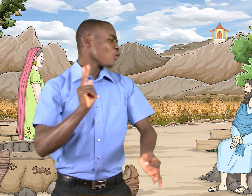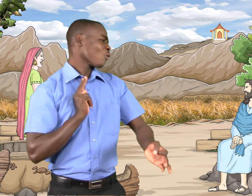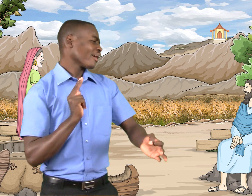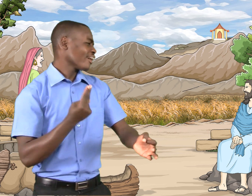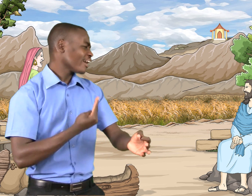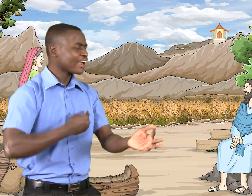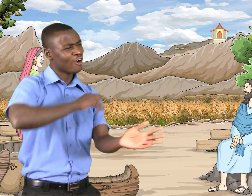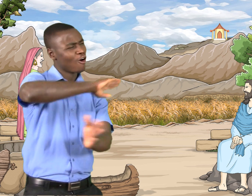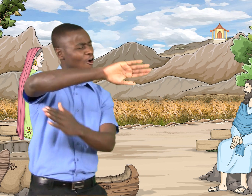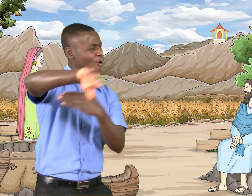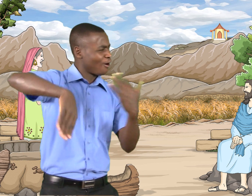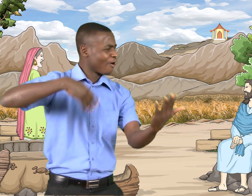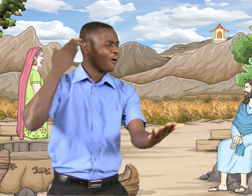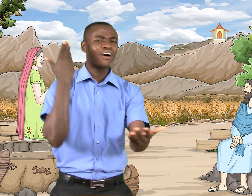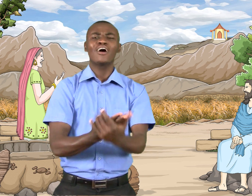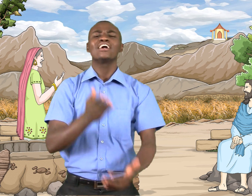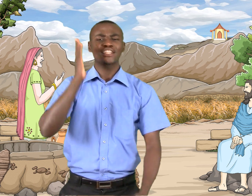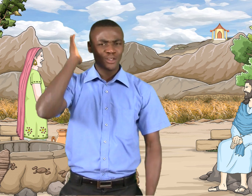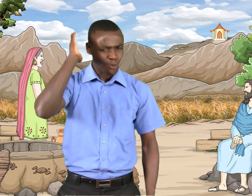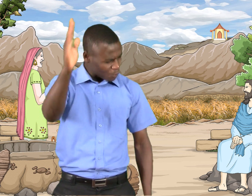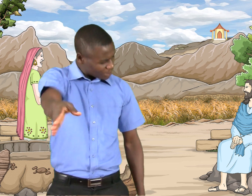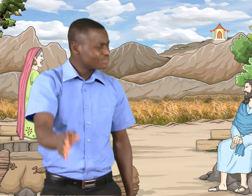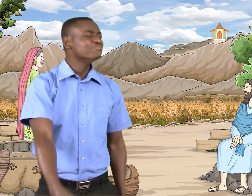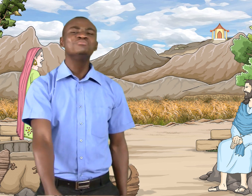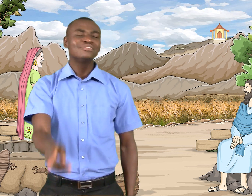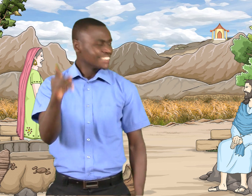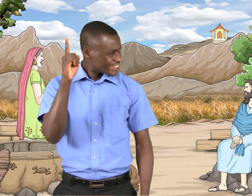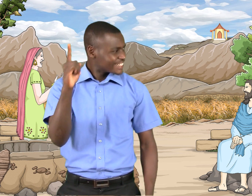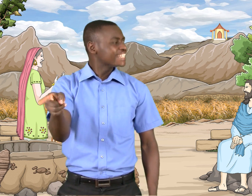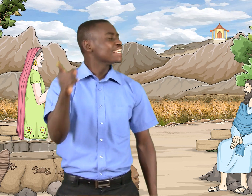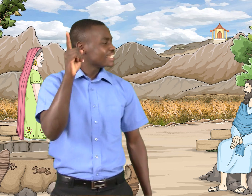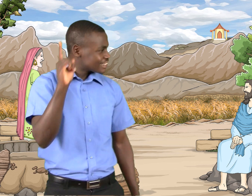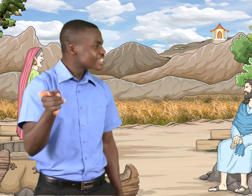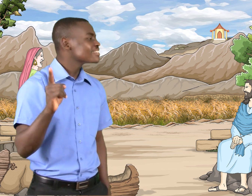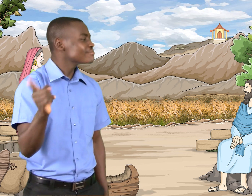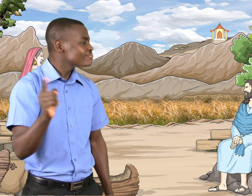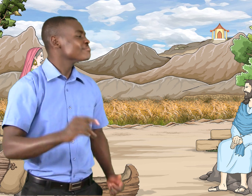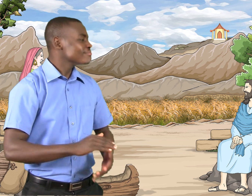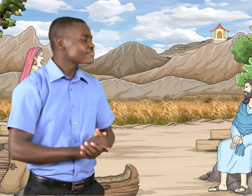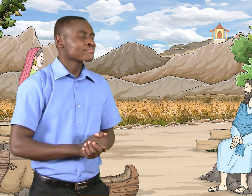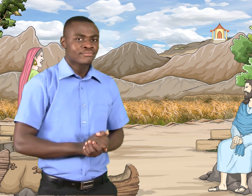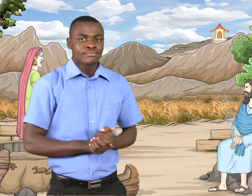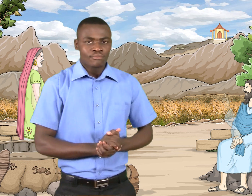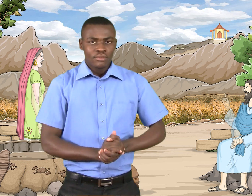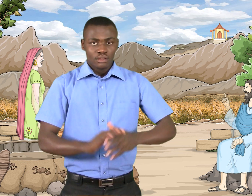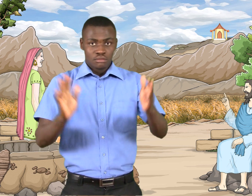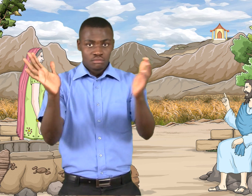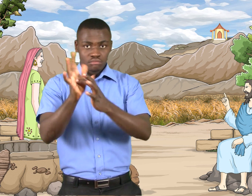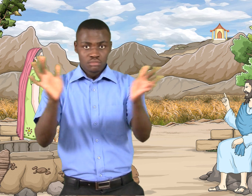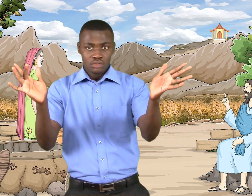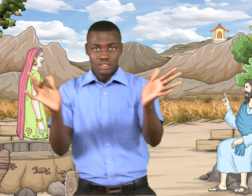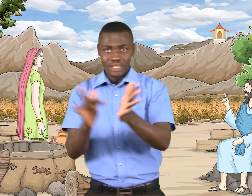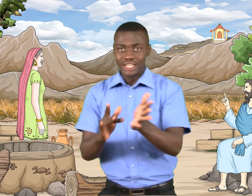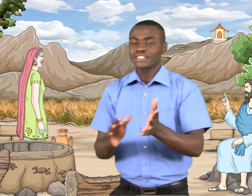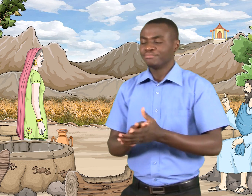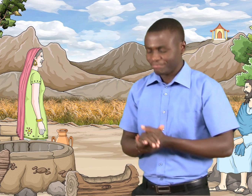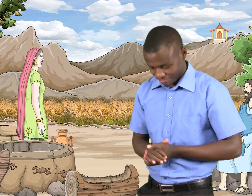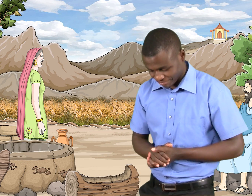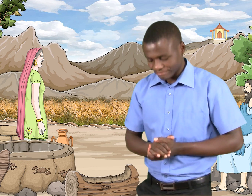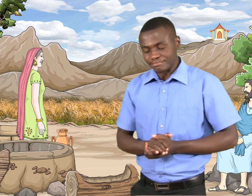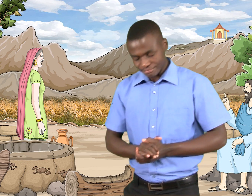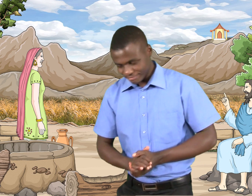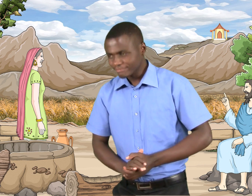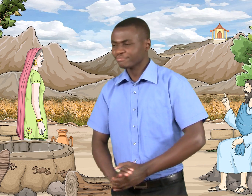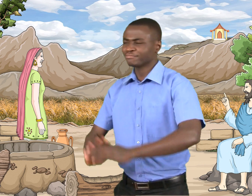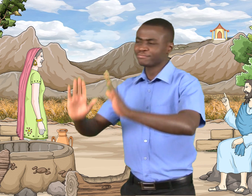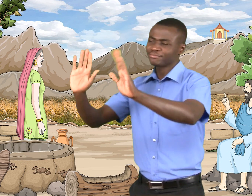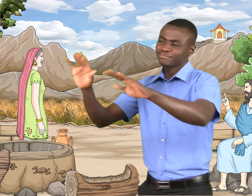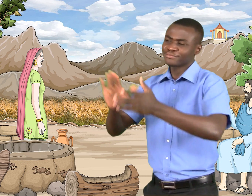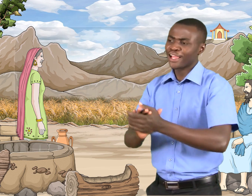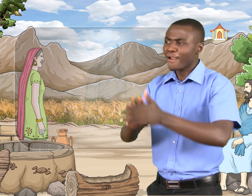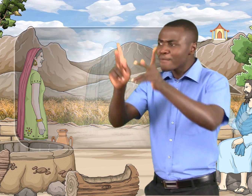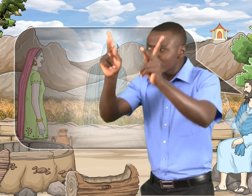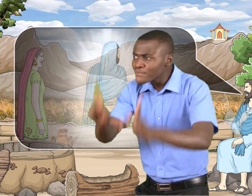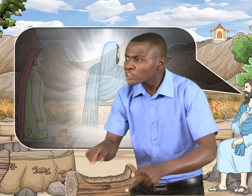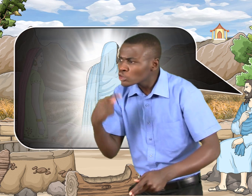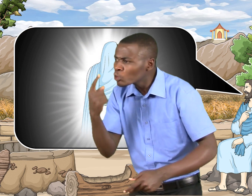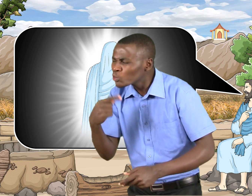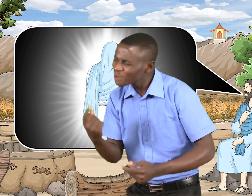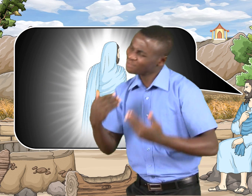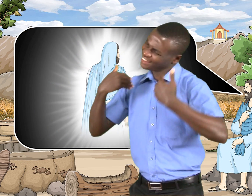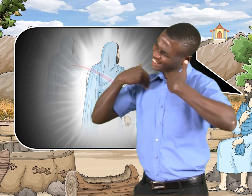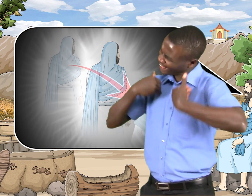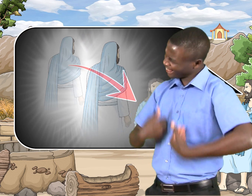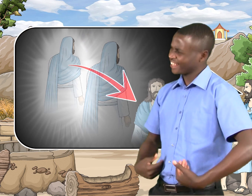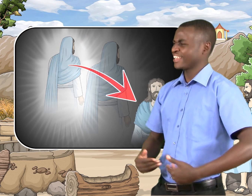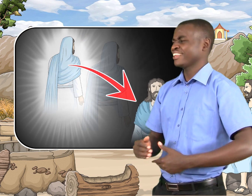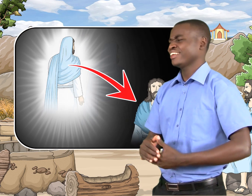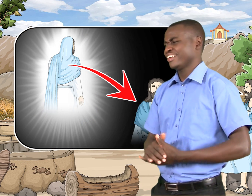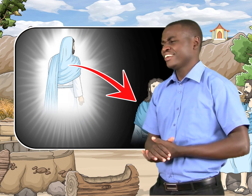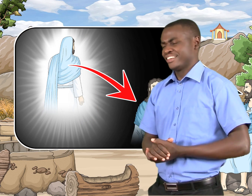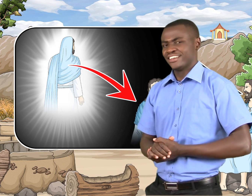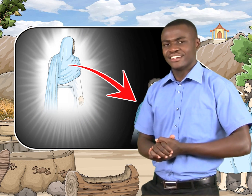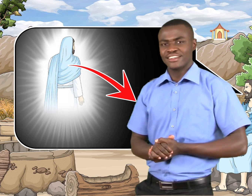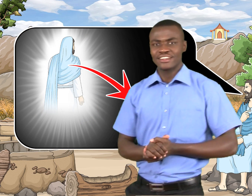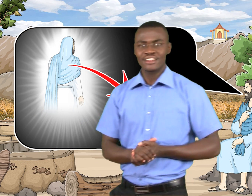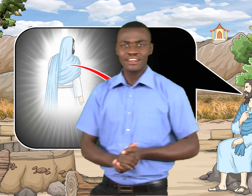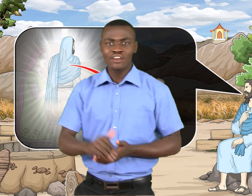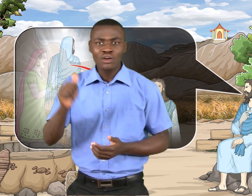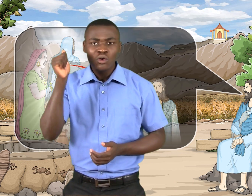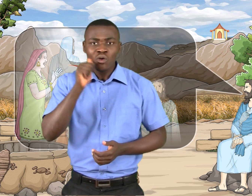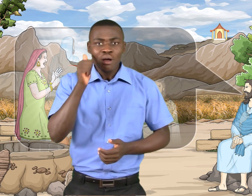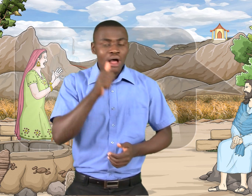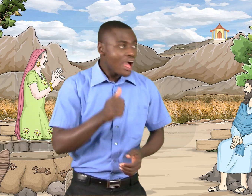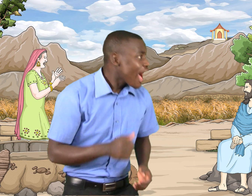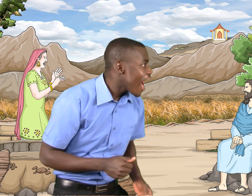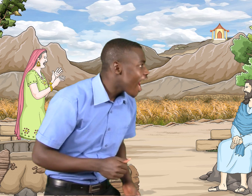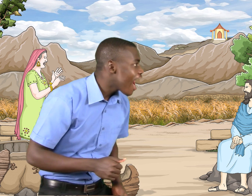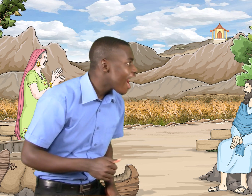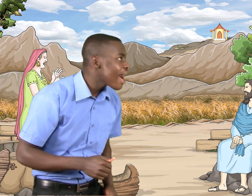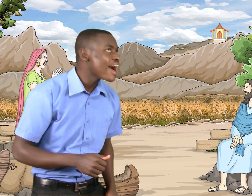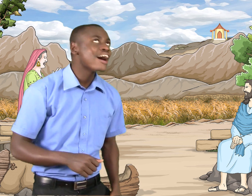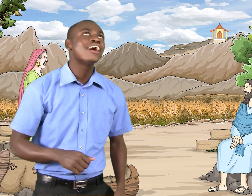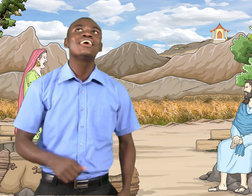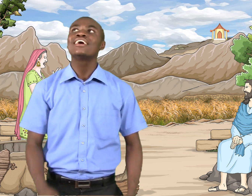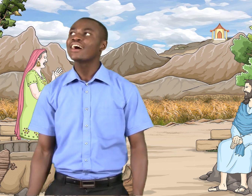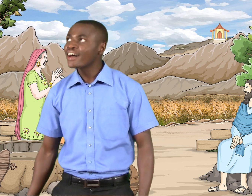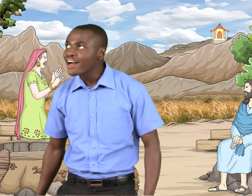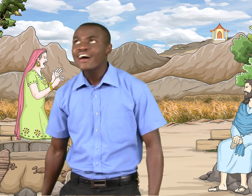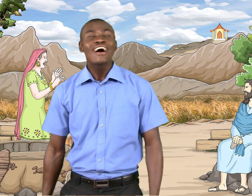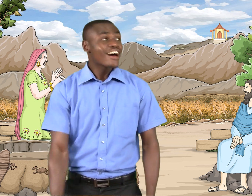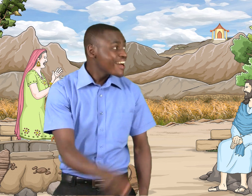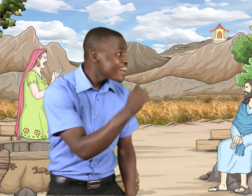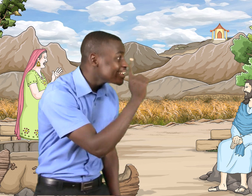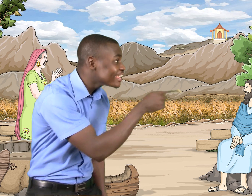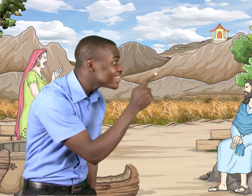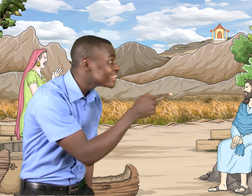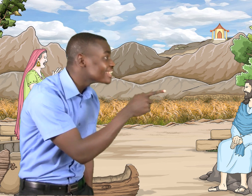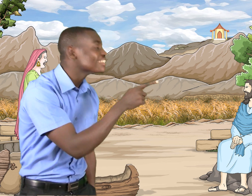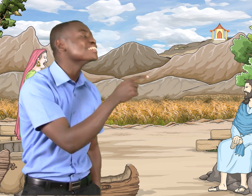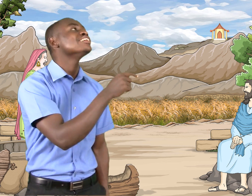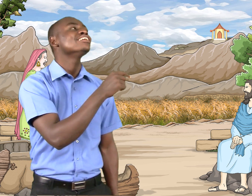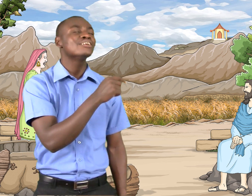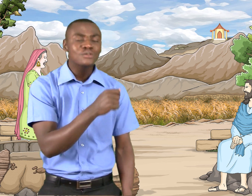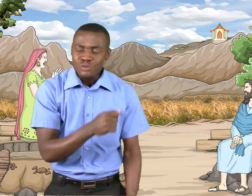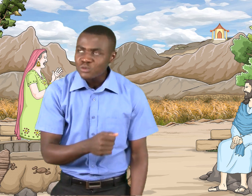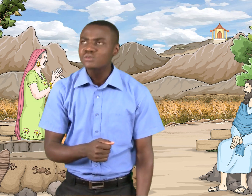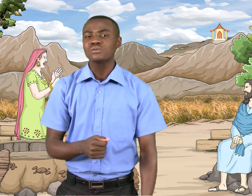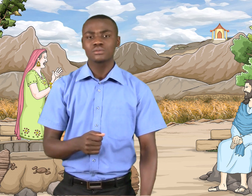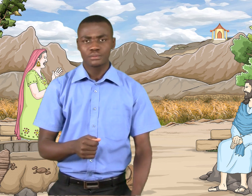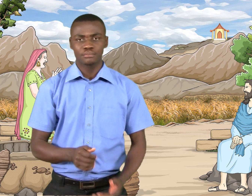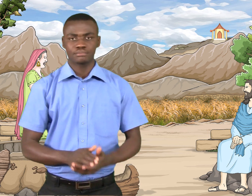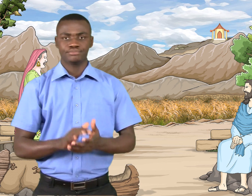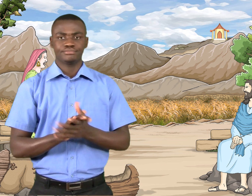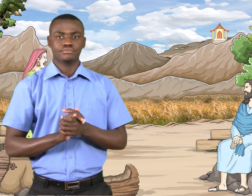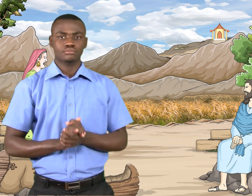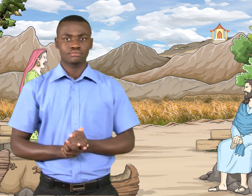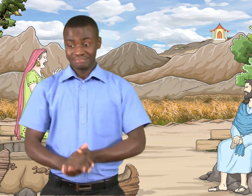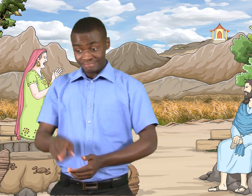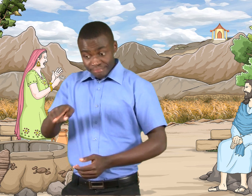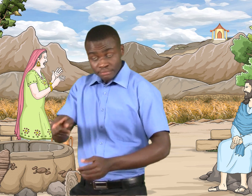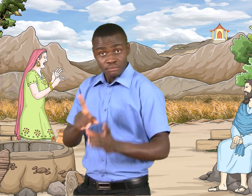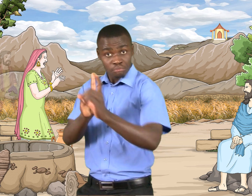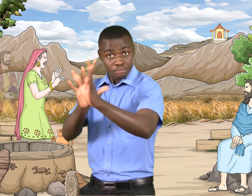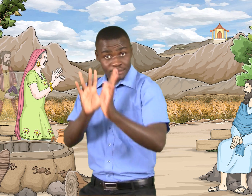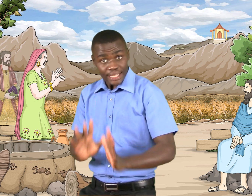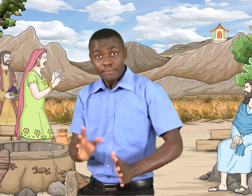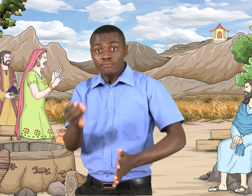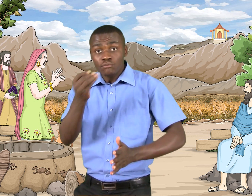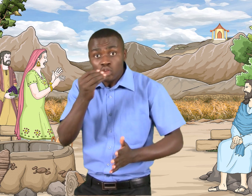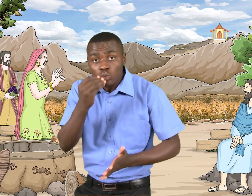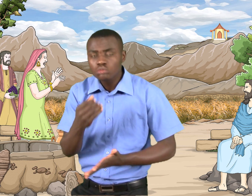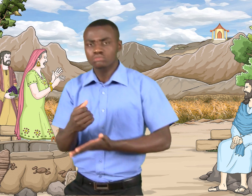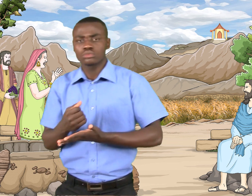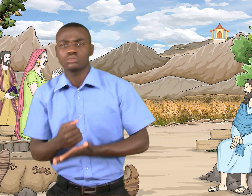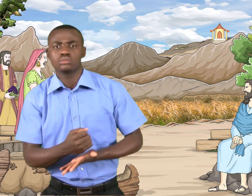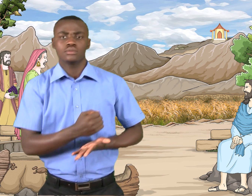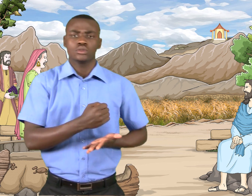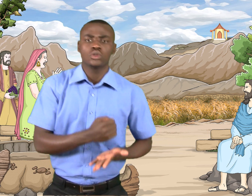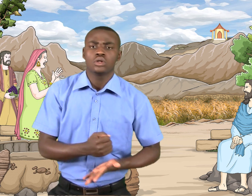When He comes, He will explain everything to us.” Jesus answered, “I who speak to you am He.”